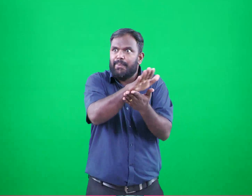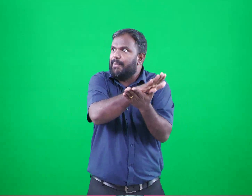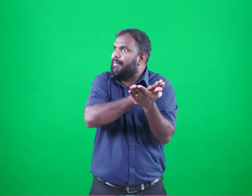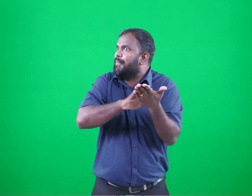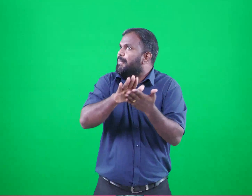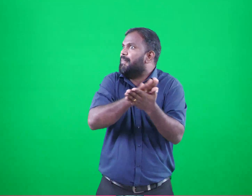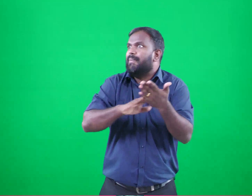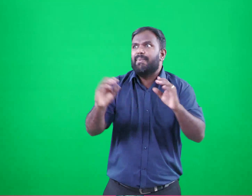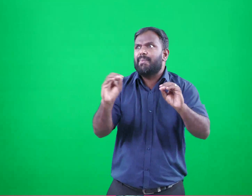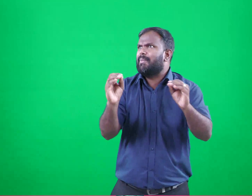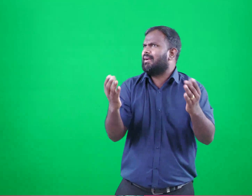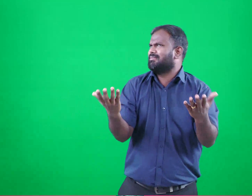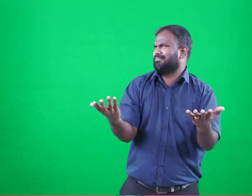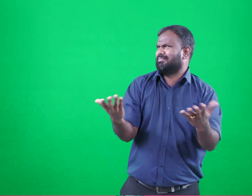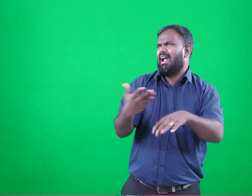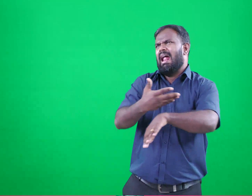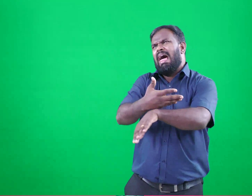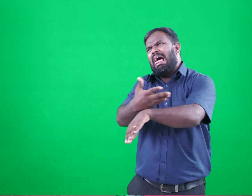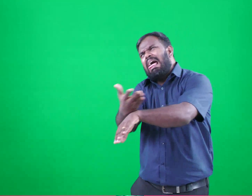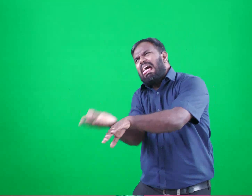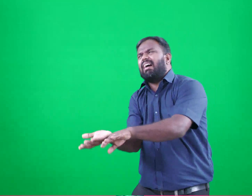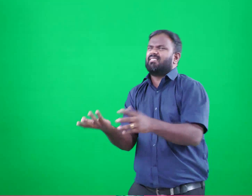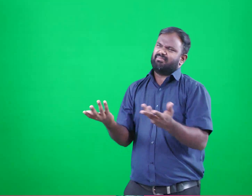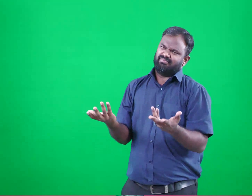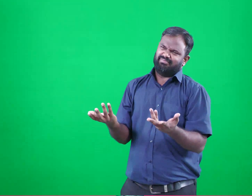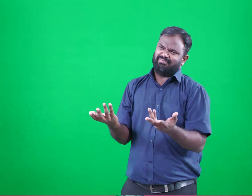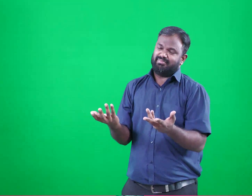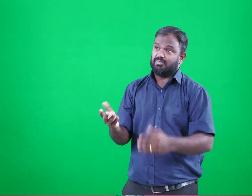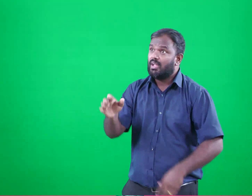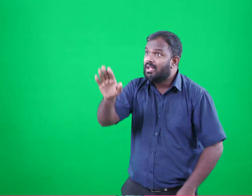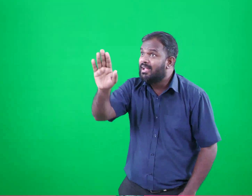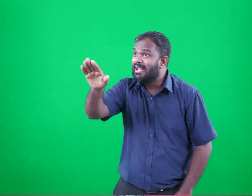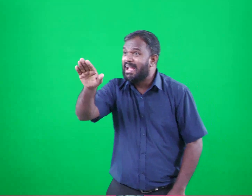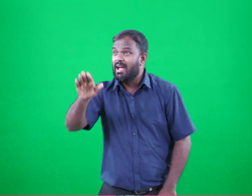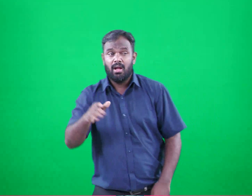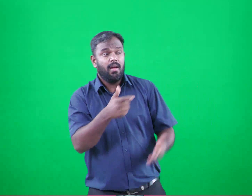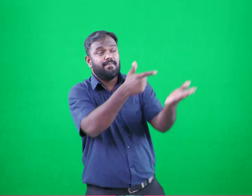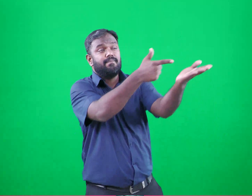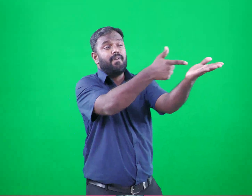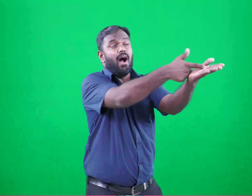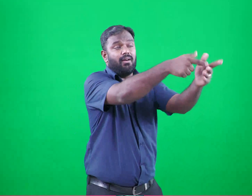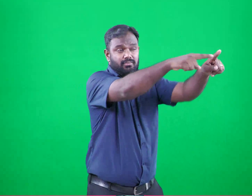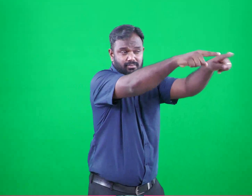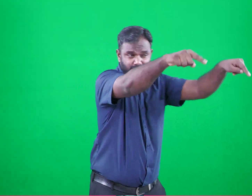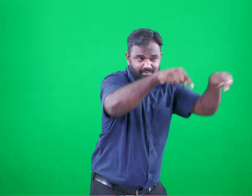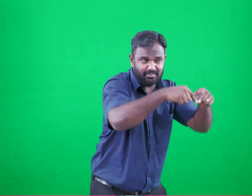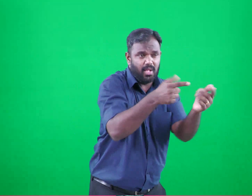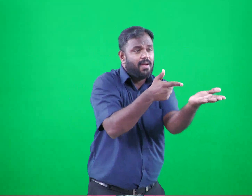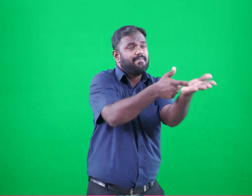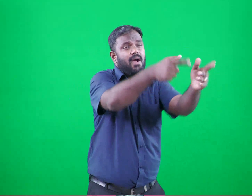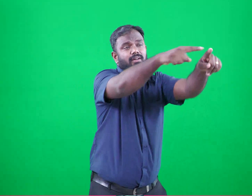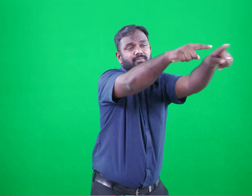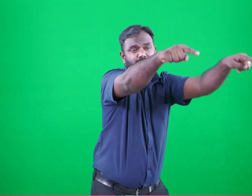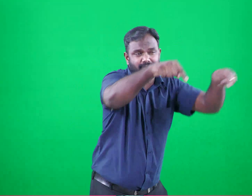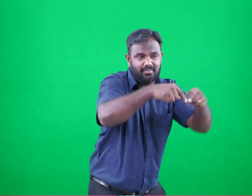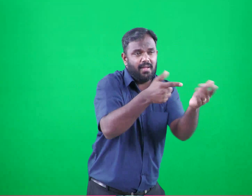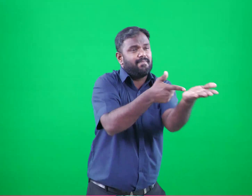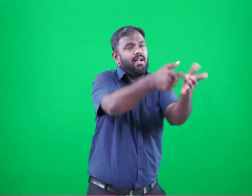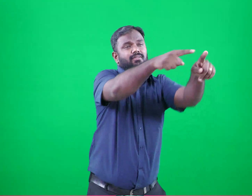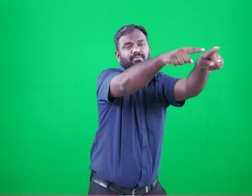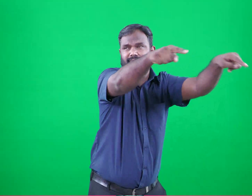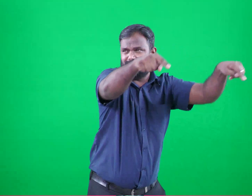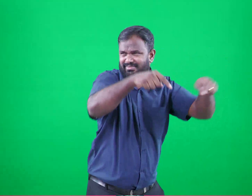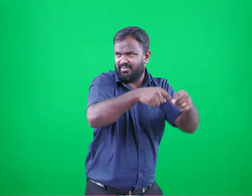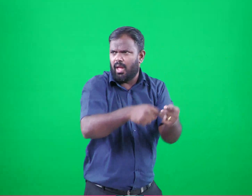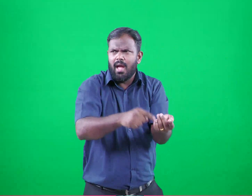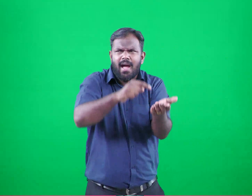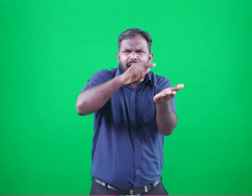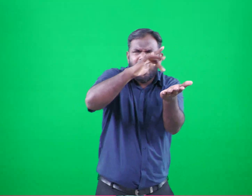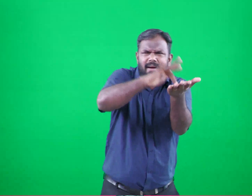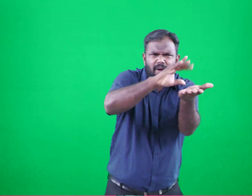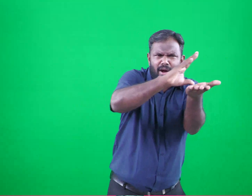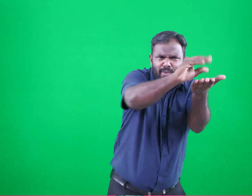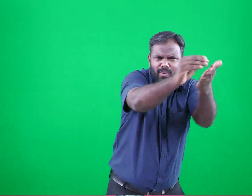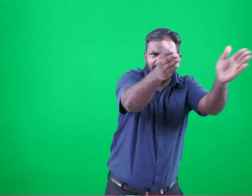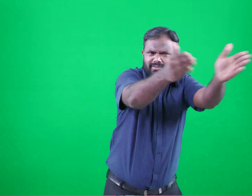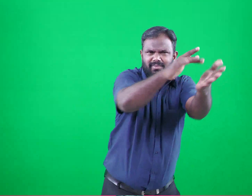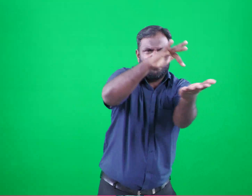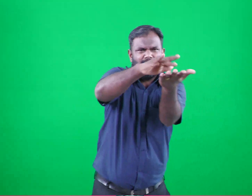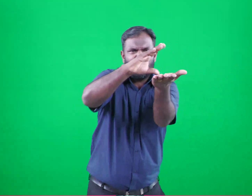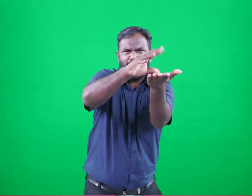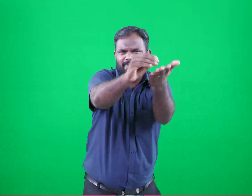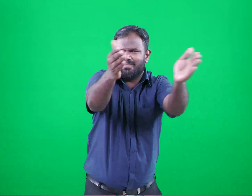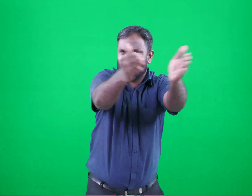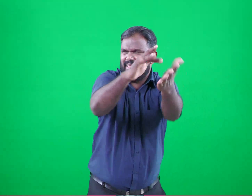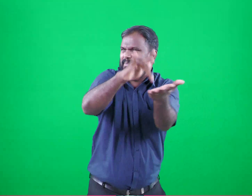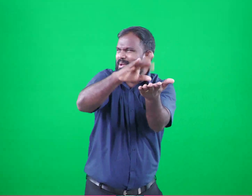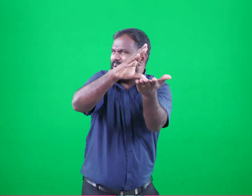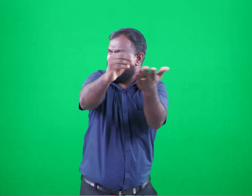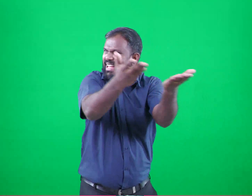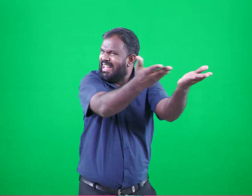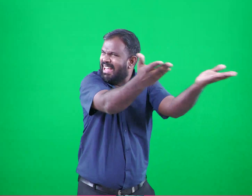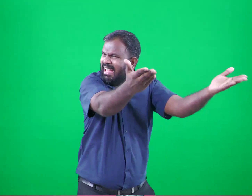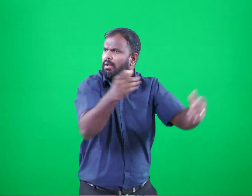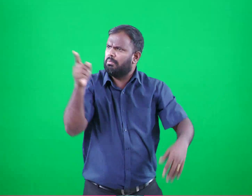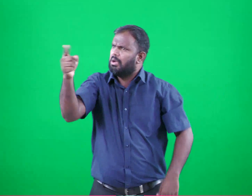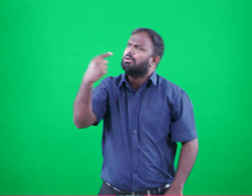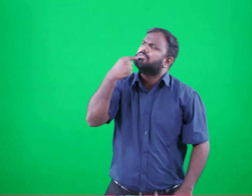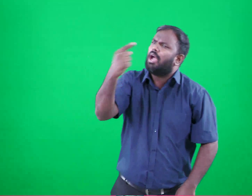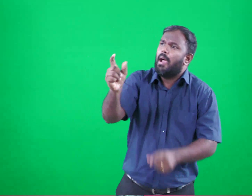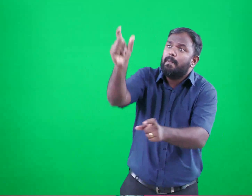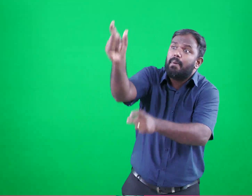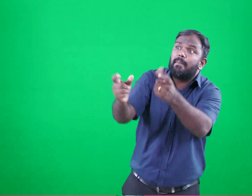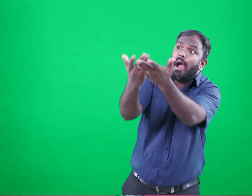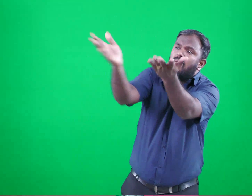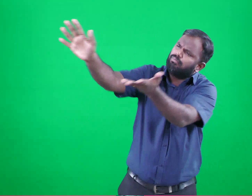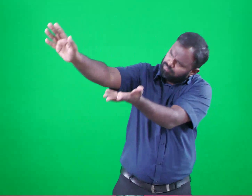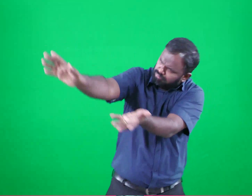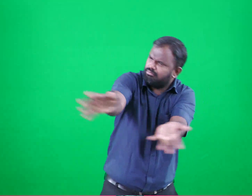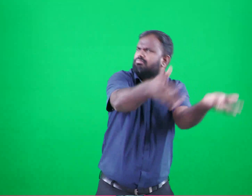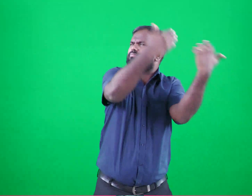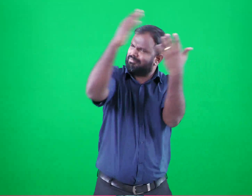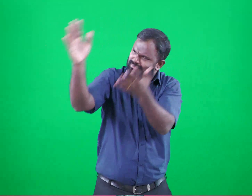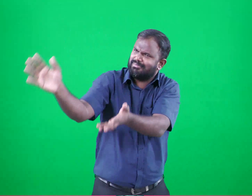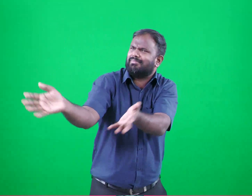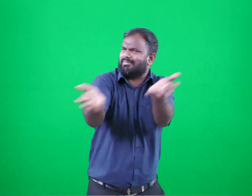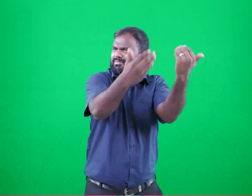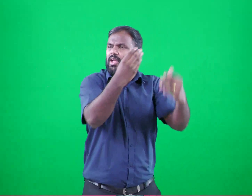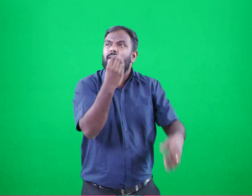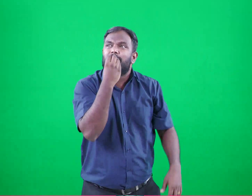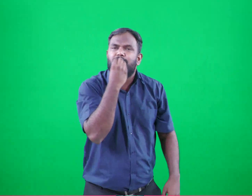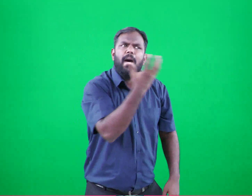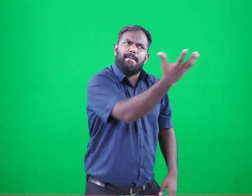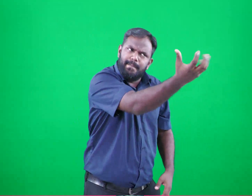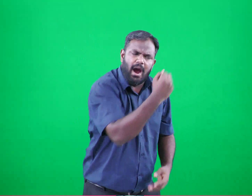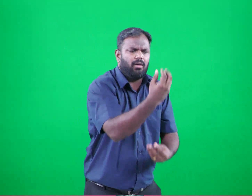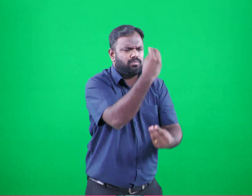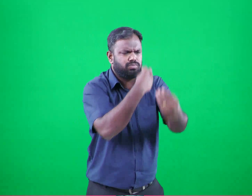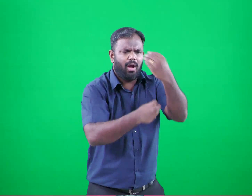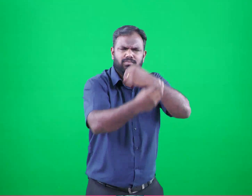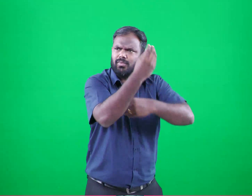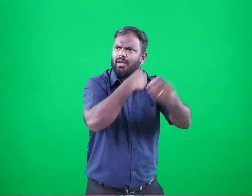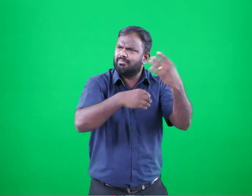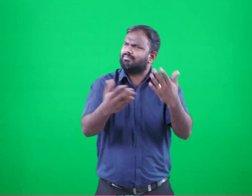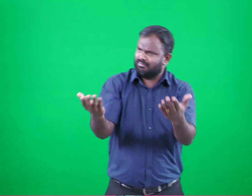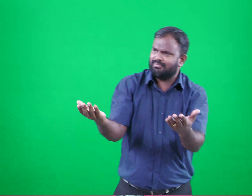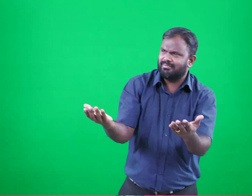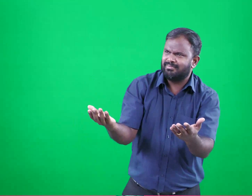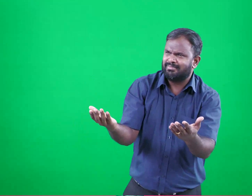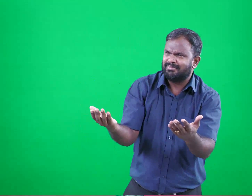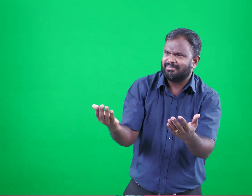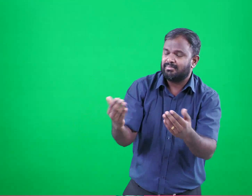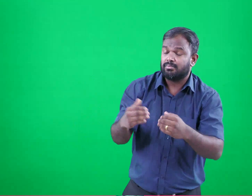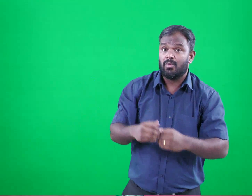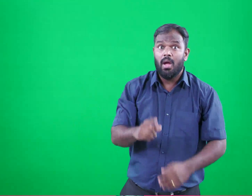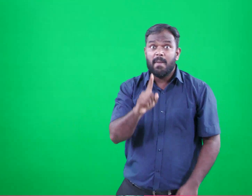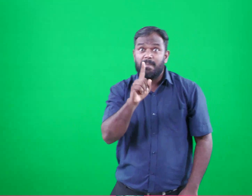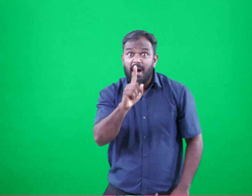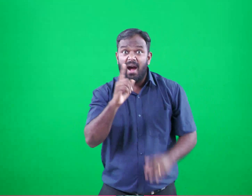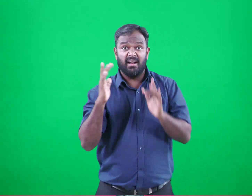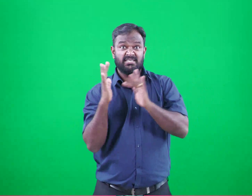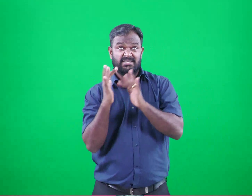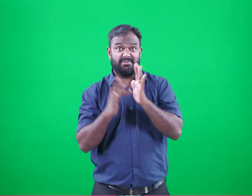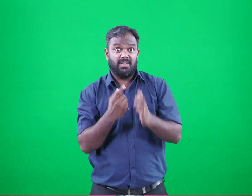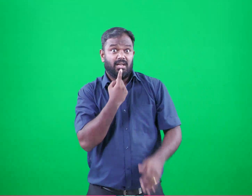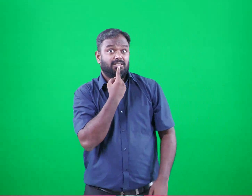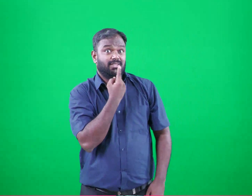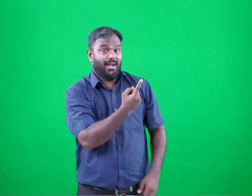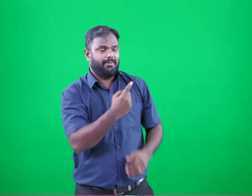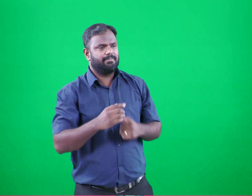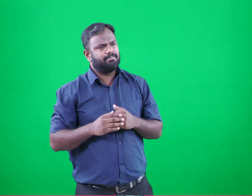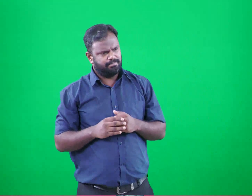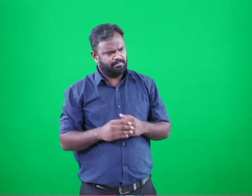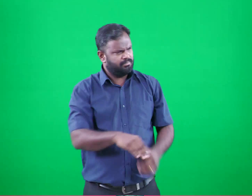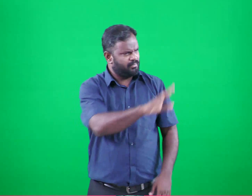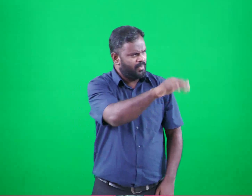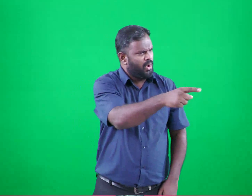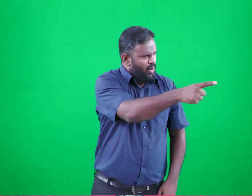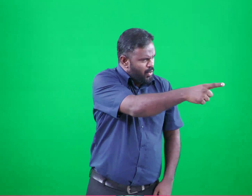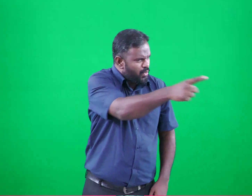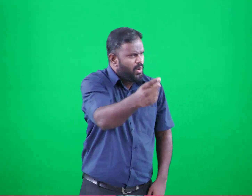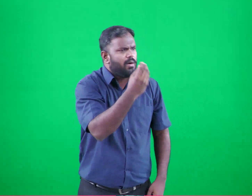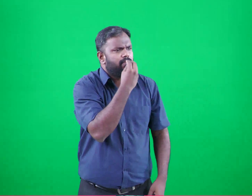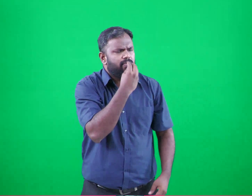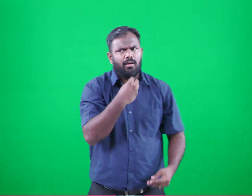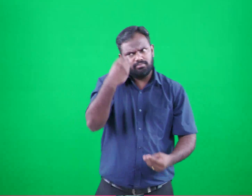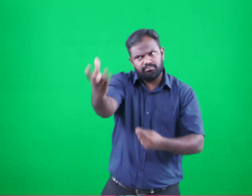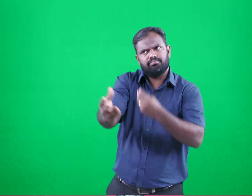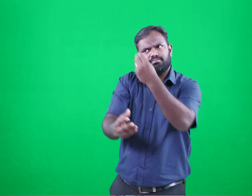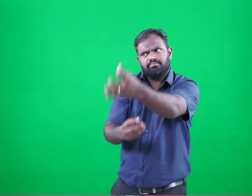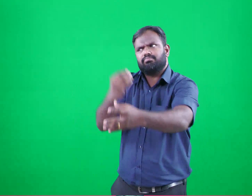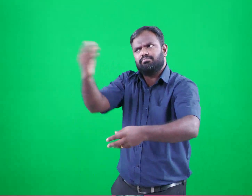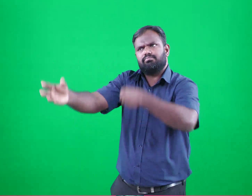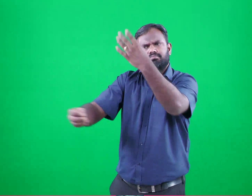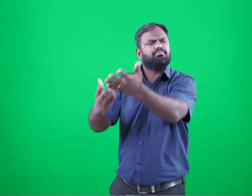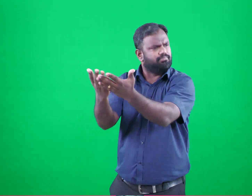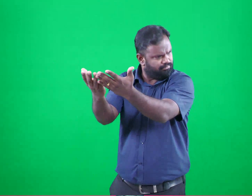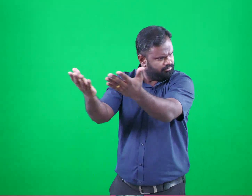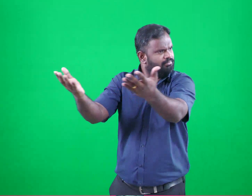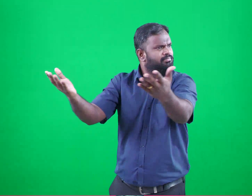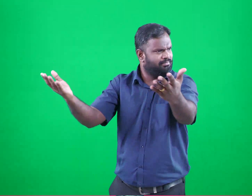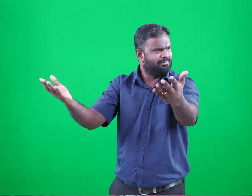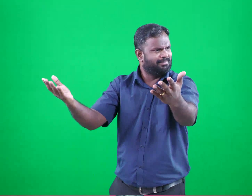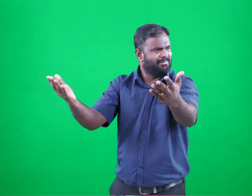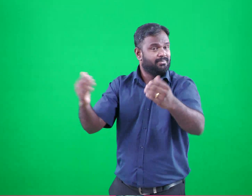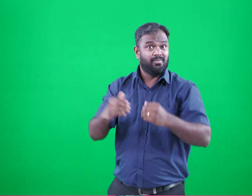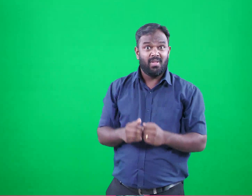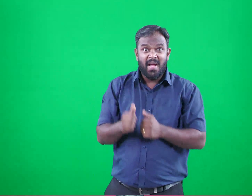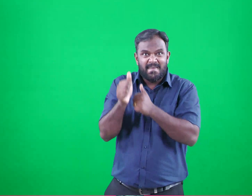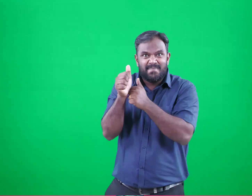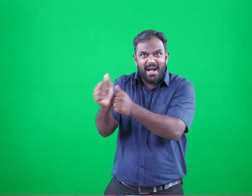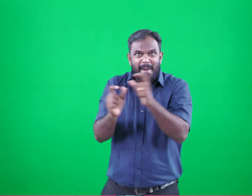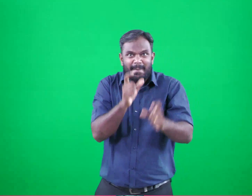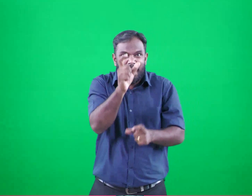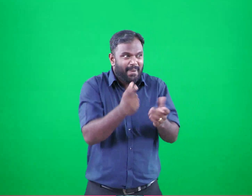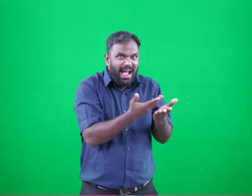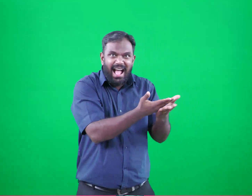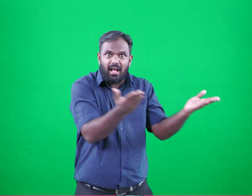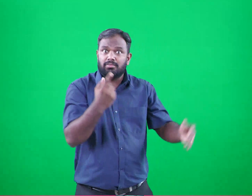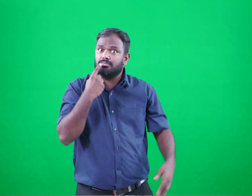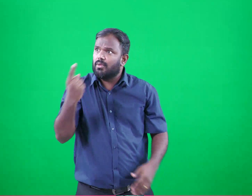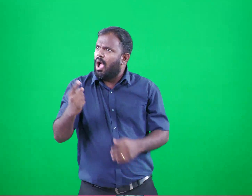Dismiss the crowd so they can go to the surrounding countryside and villages and buy themselves something to eat."